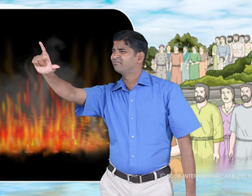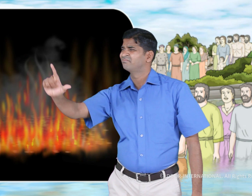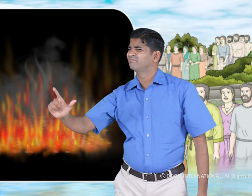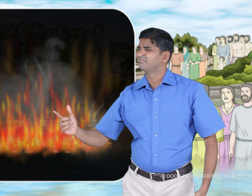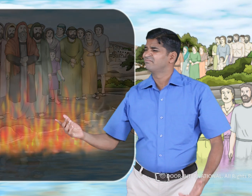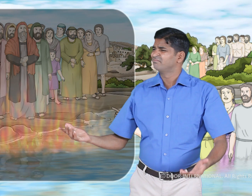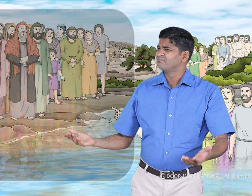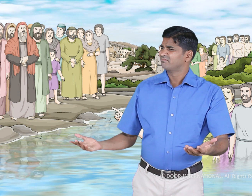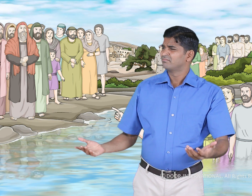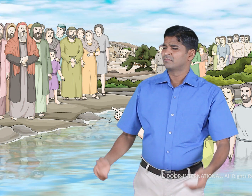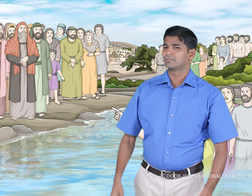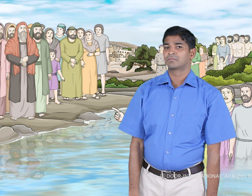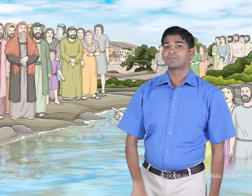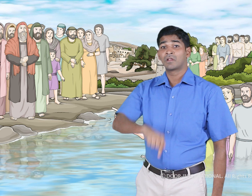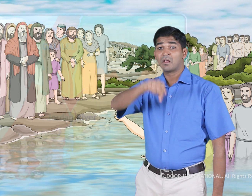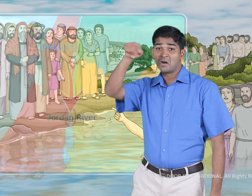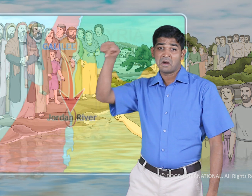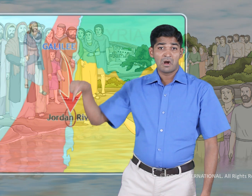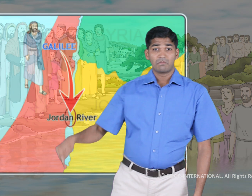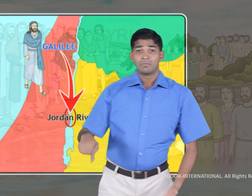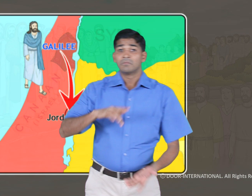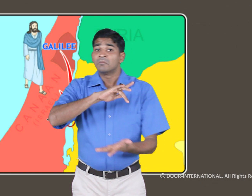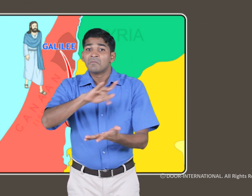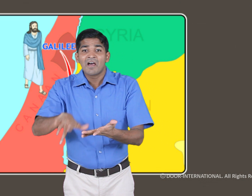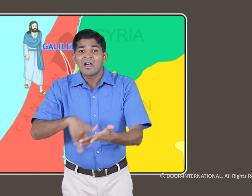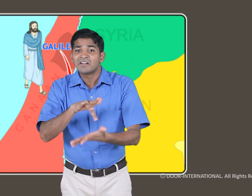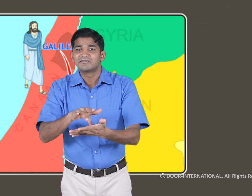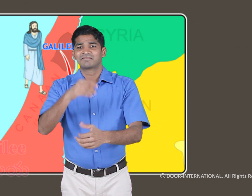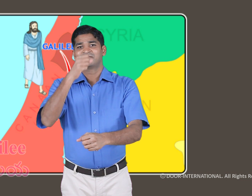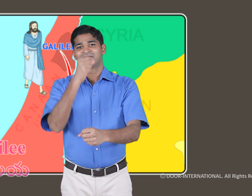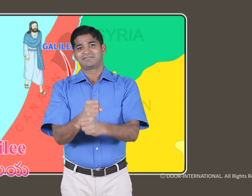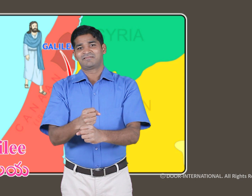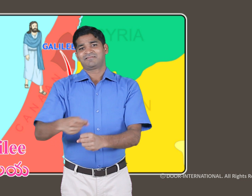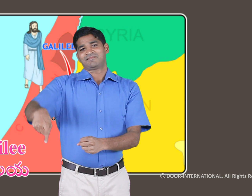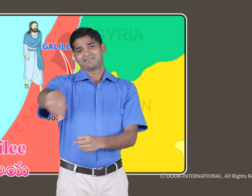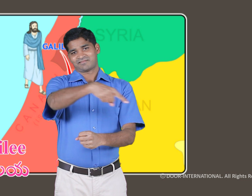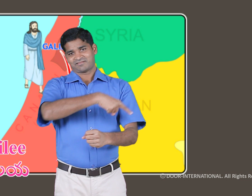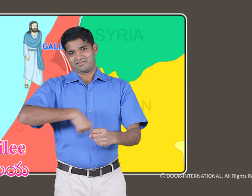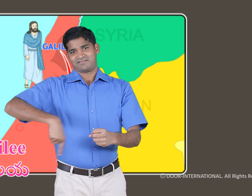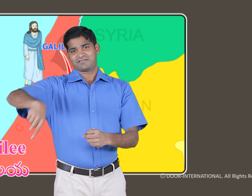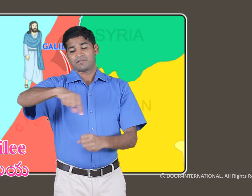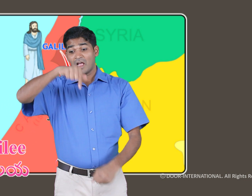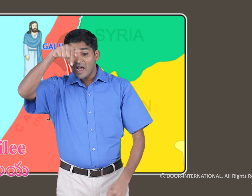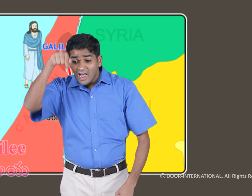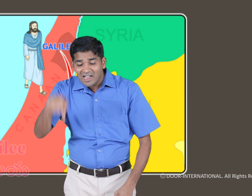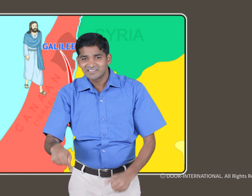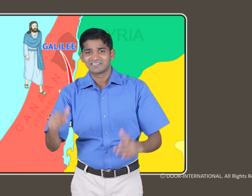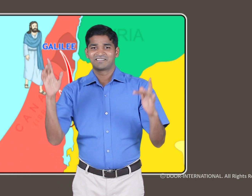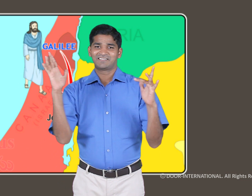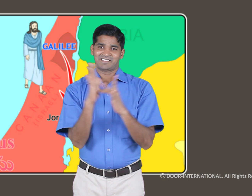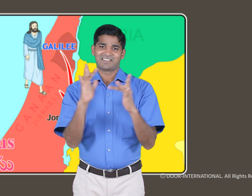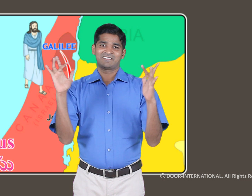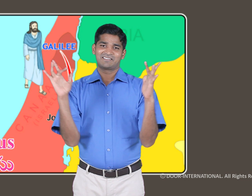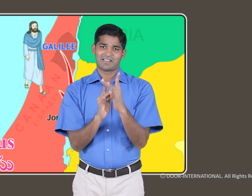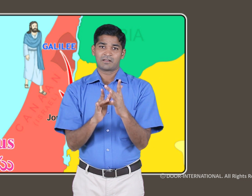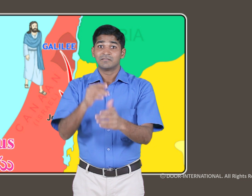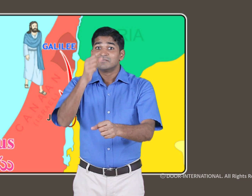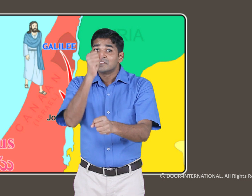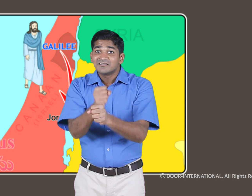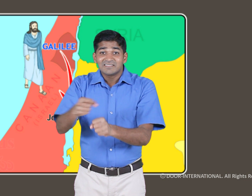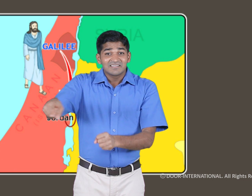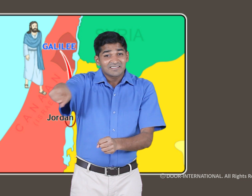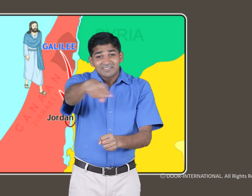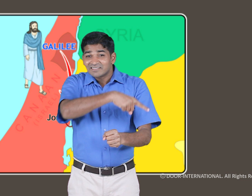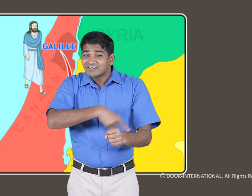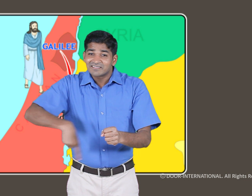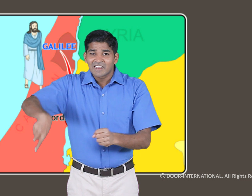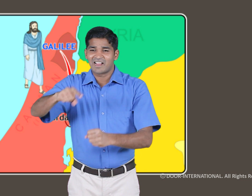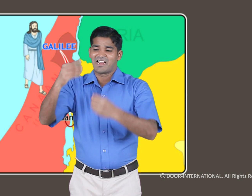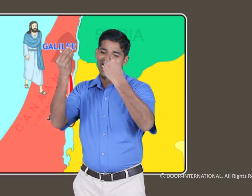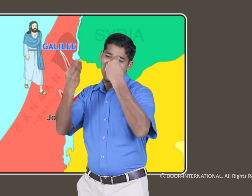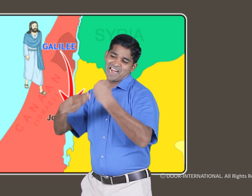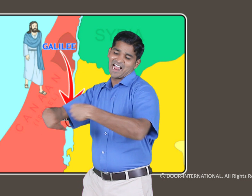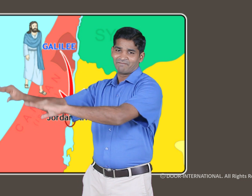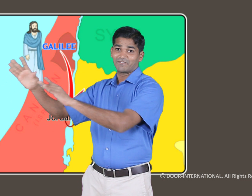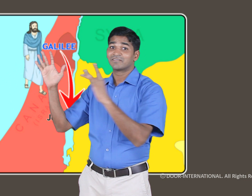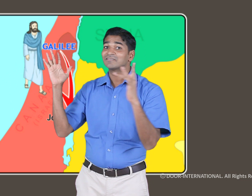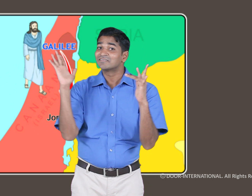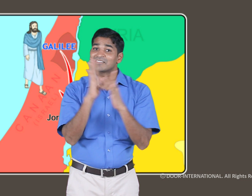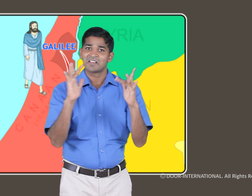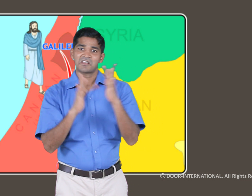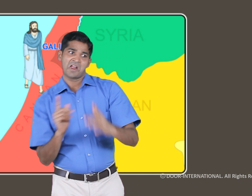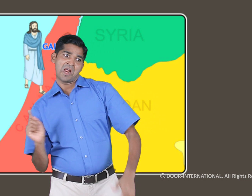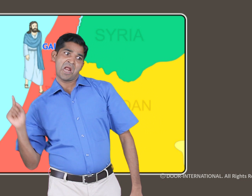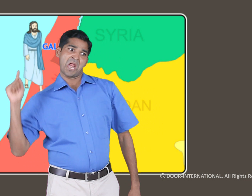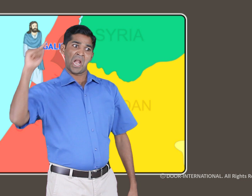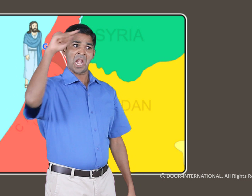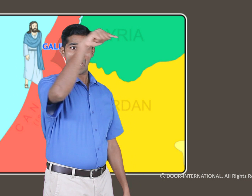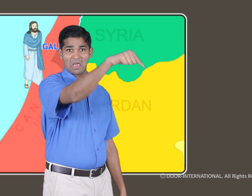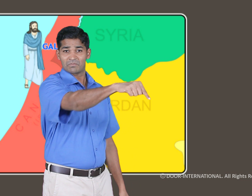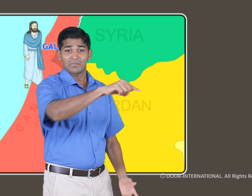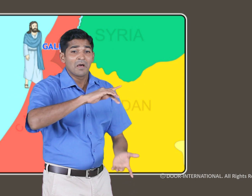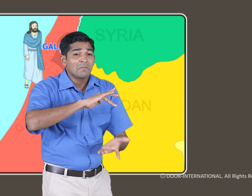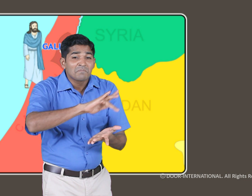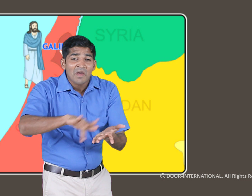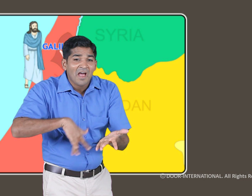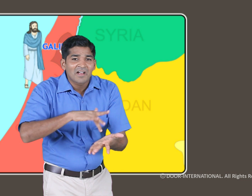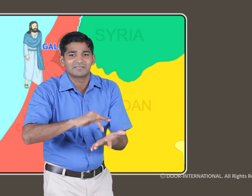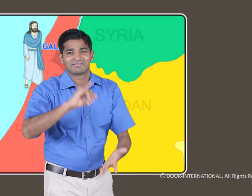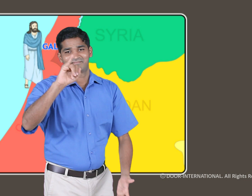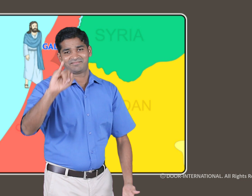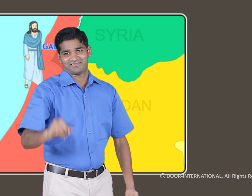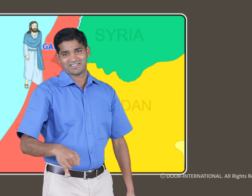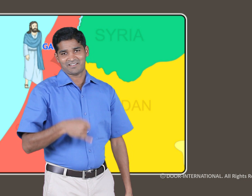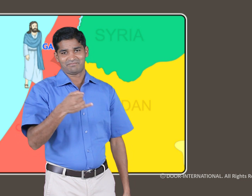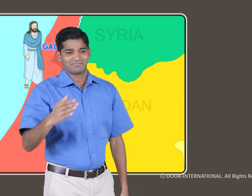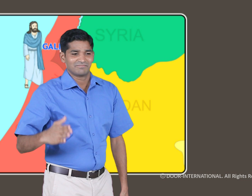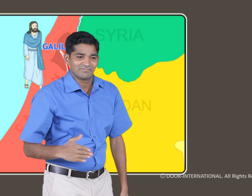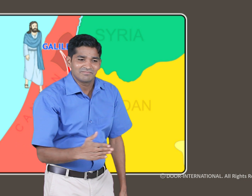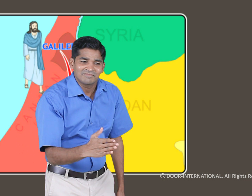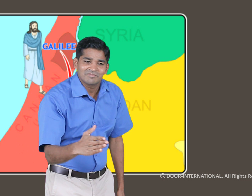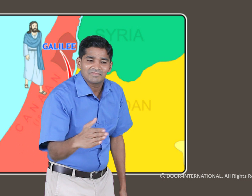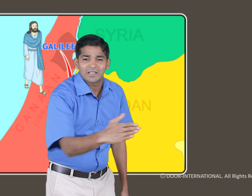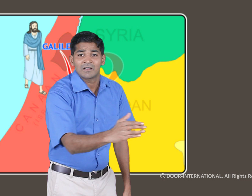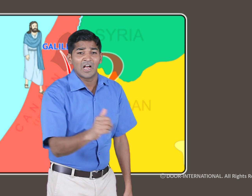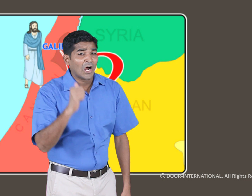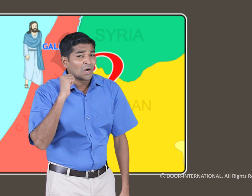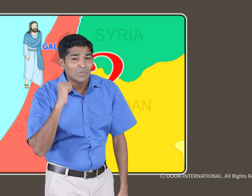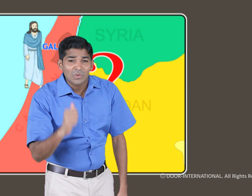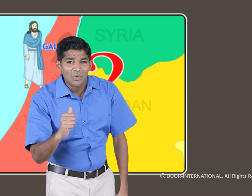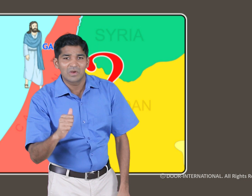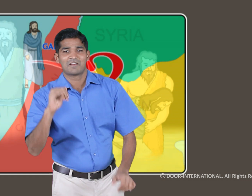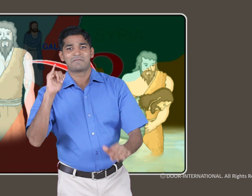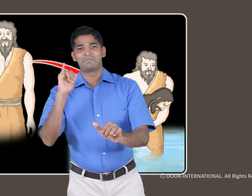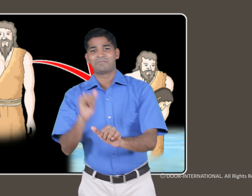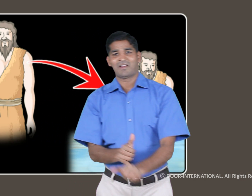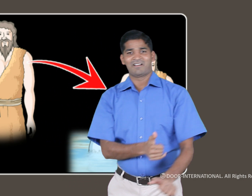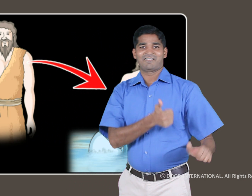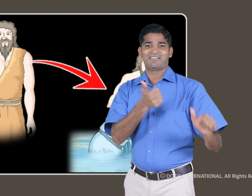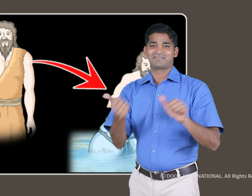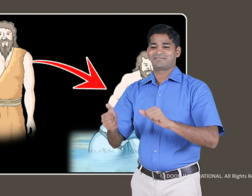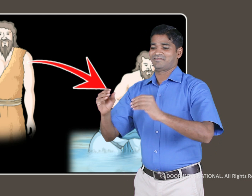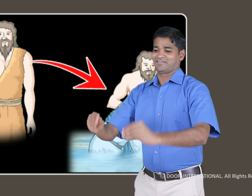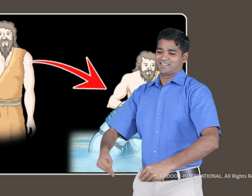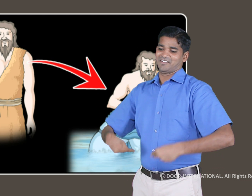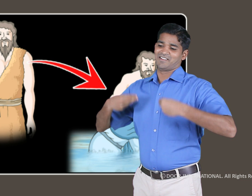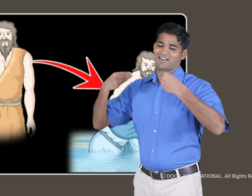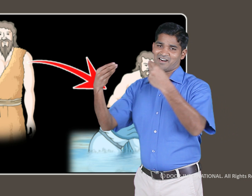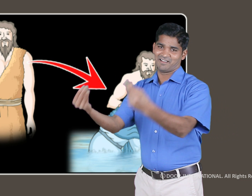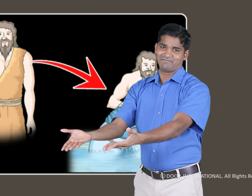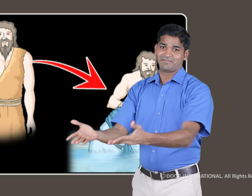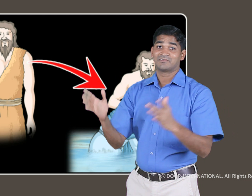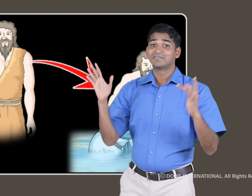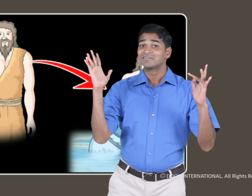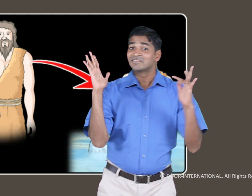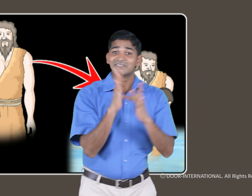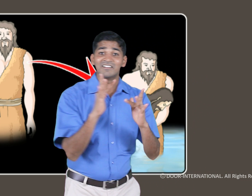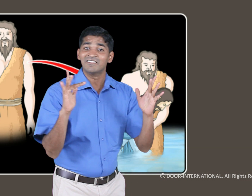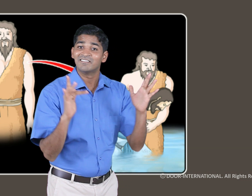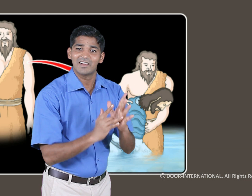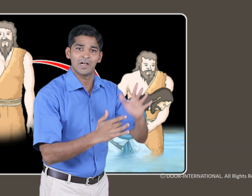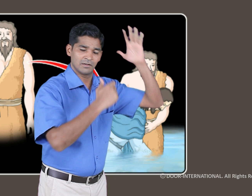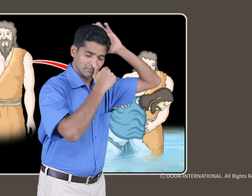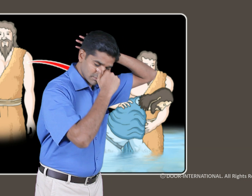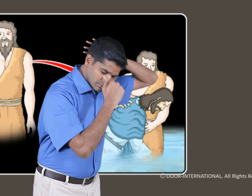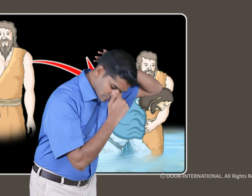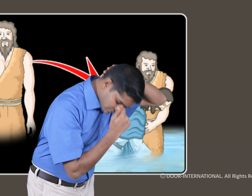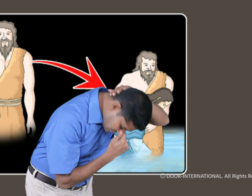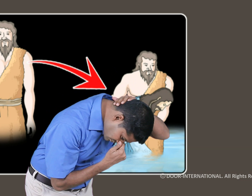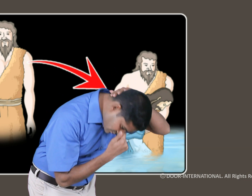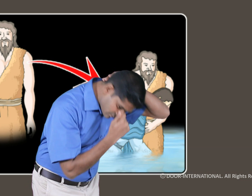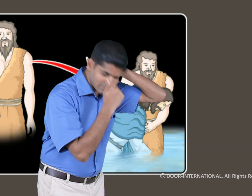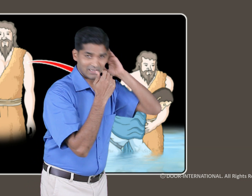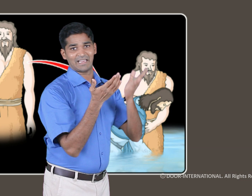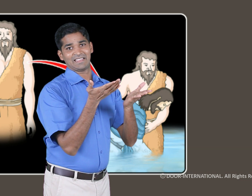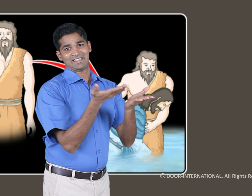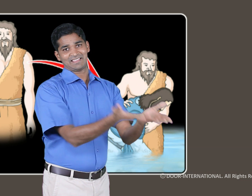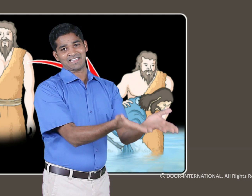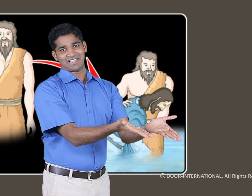At that time Jesus came from Galilee to the Jordan to be baptized by John.